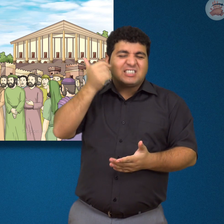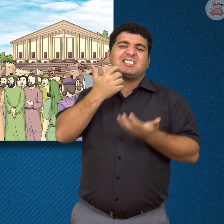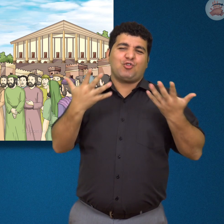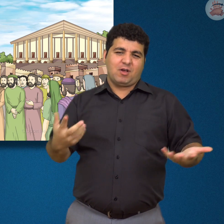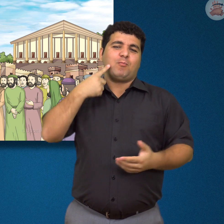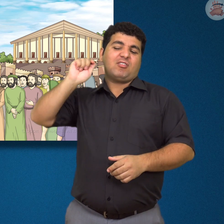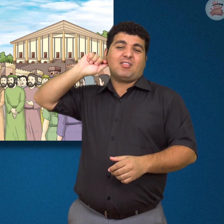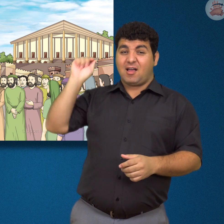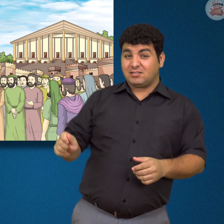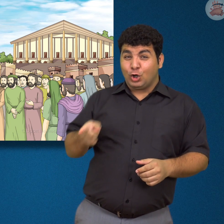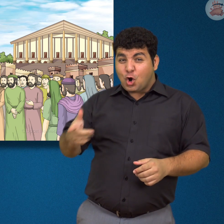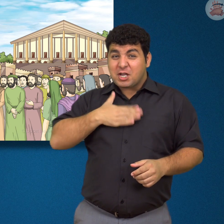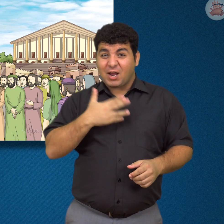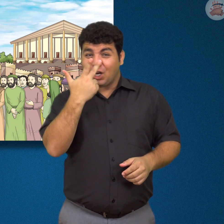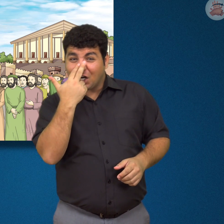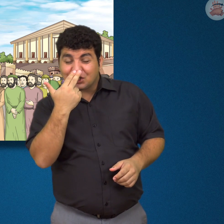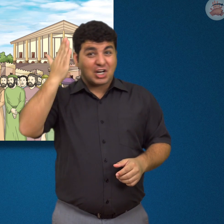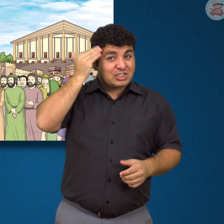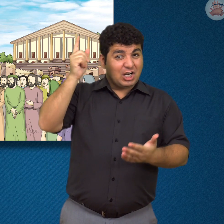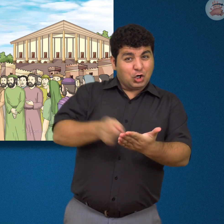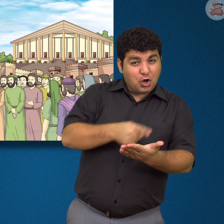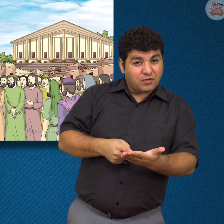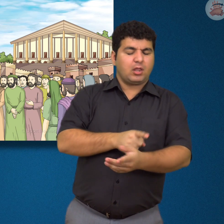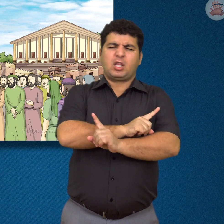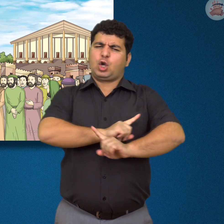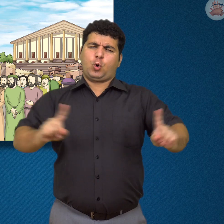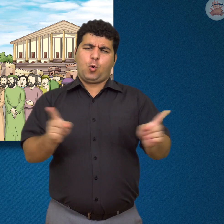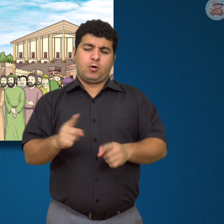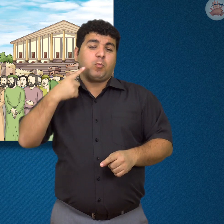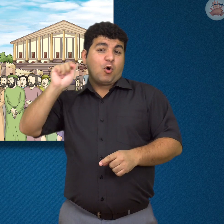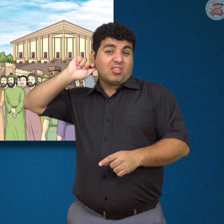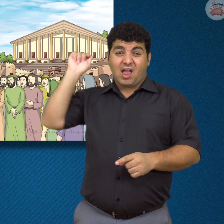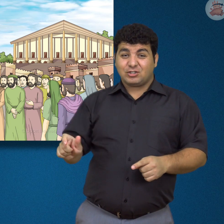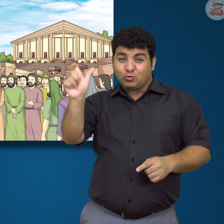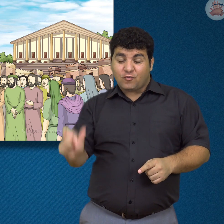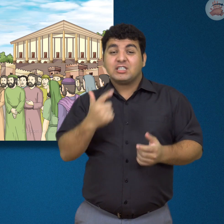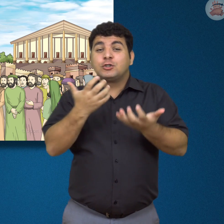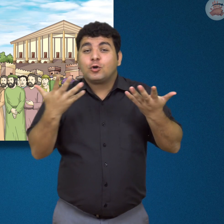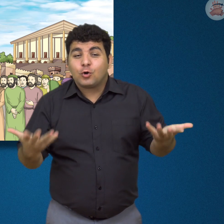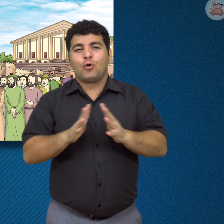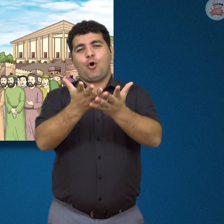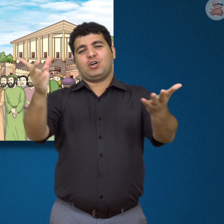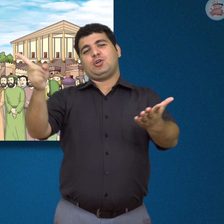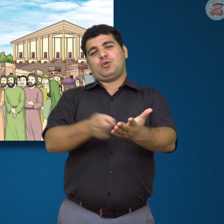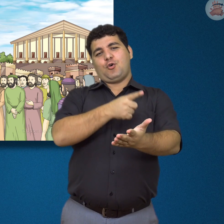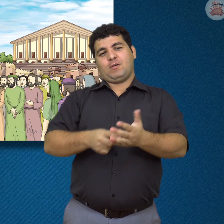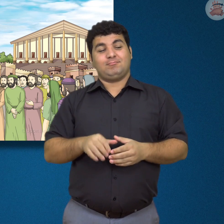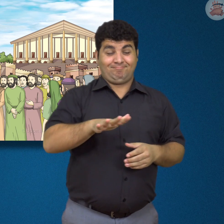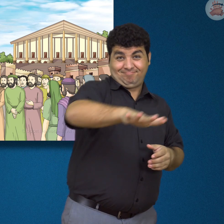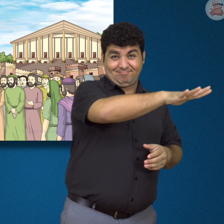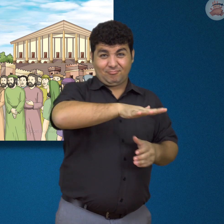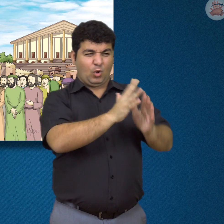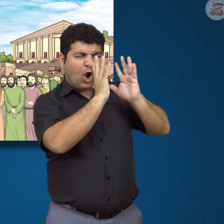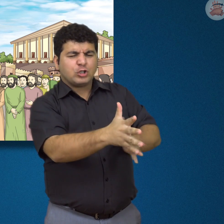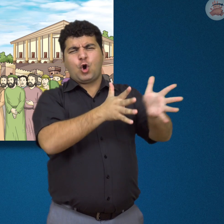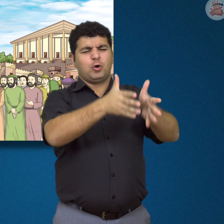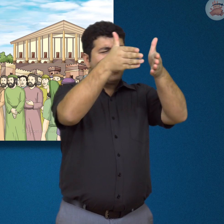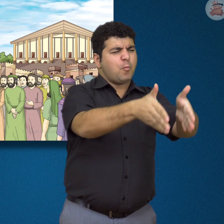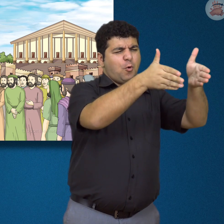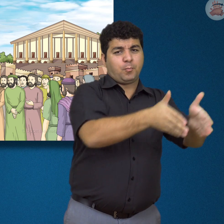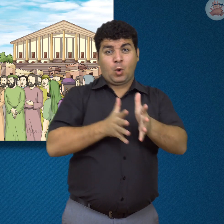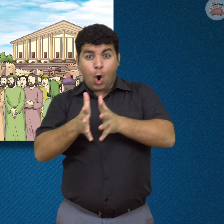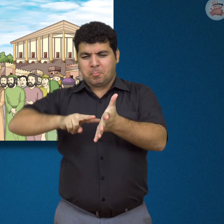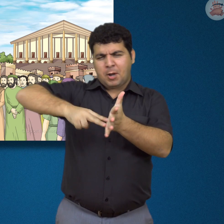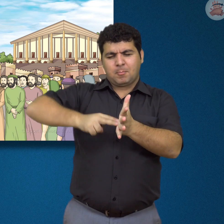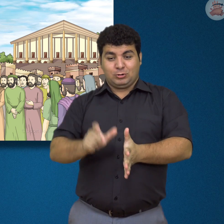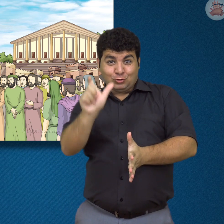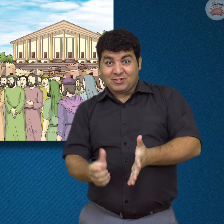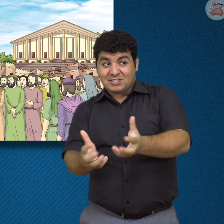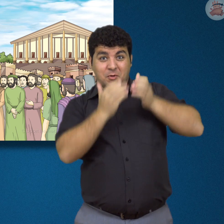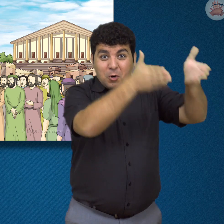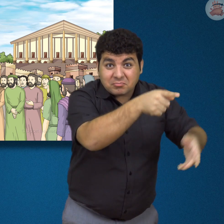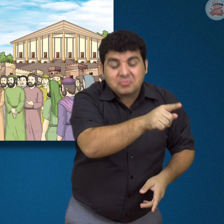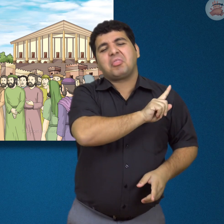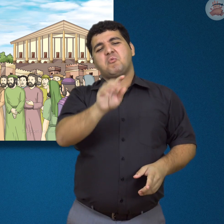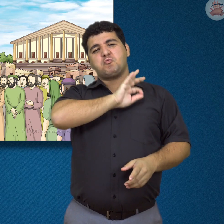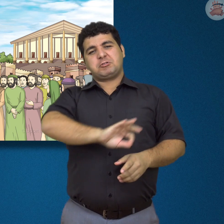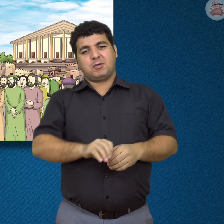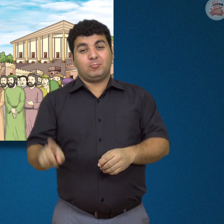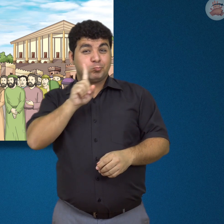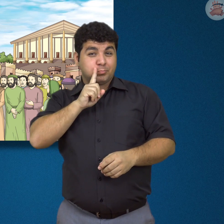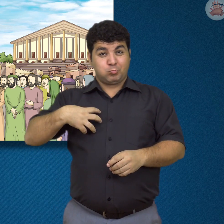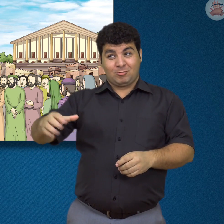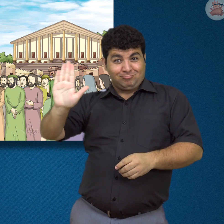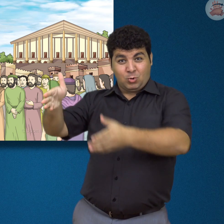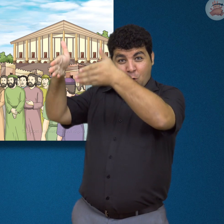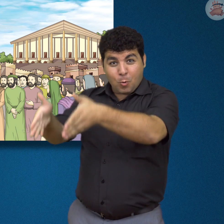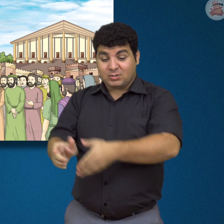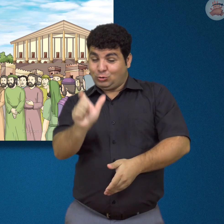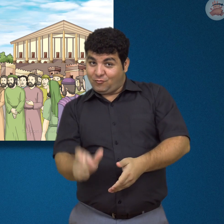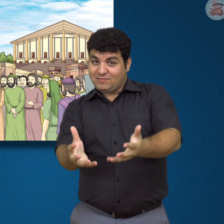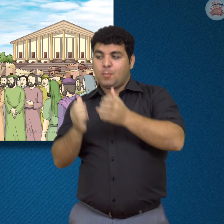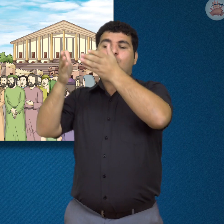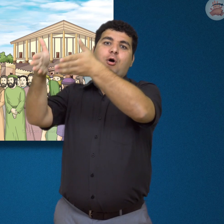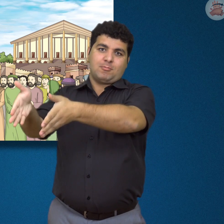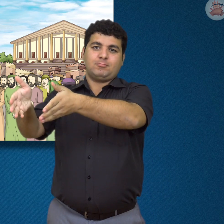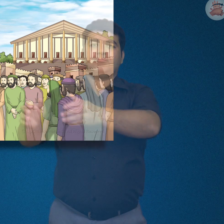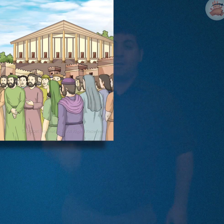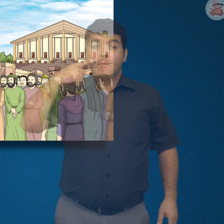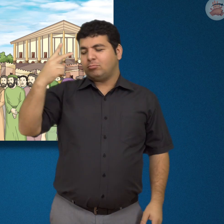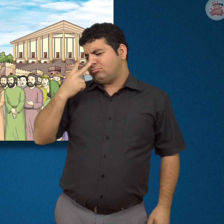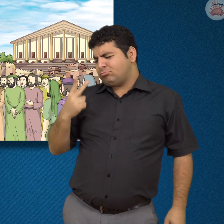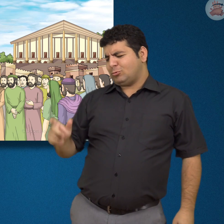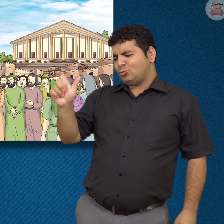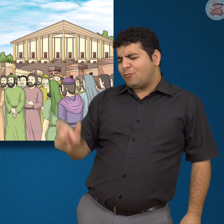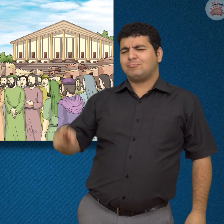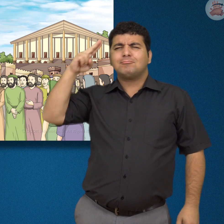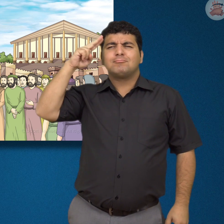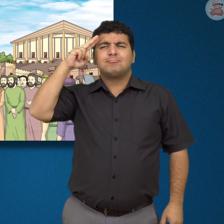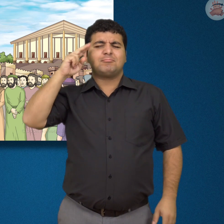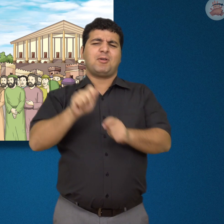He was assigned a grave with the wicked, and with a rich man in His death, although He had done no violence, nor was any deceit in His mouth.